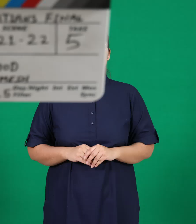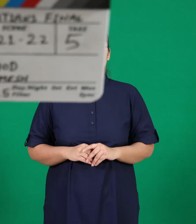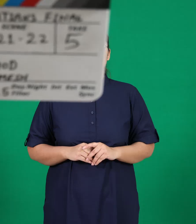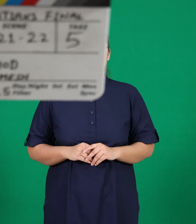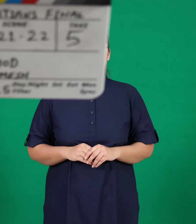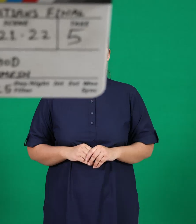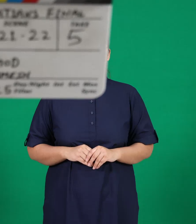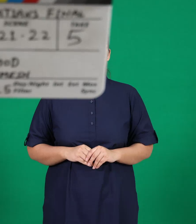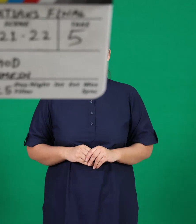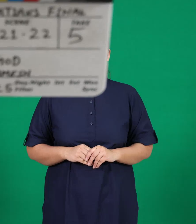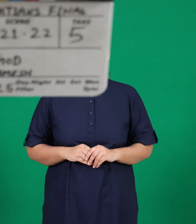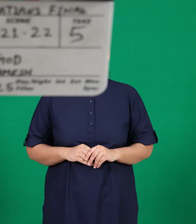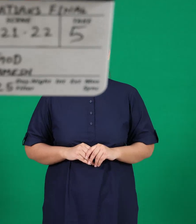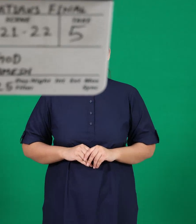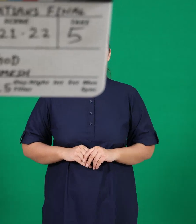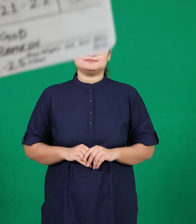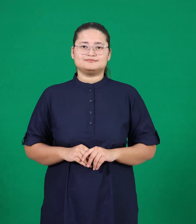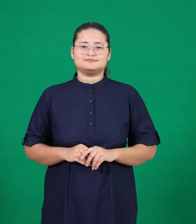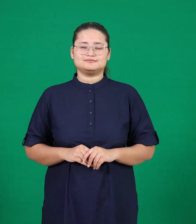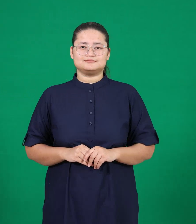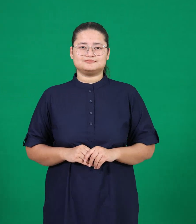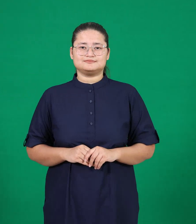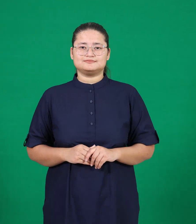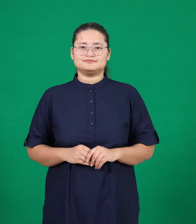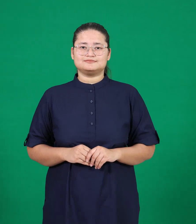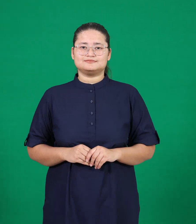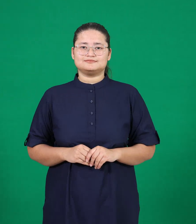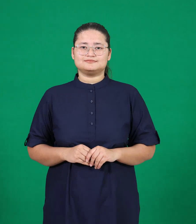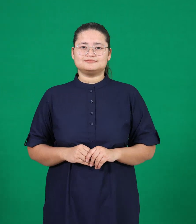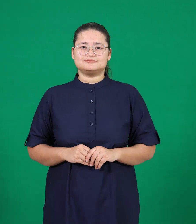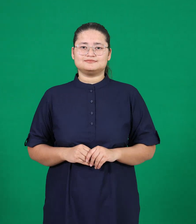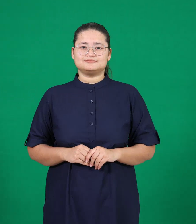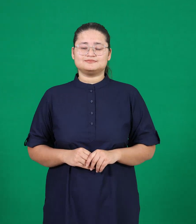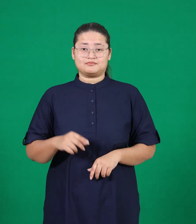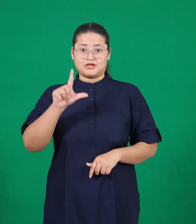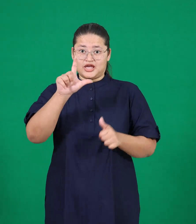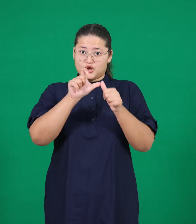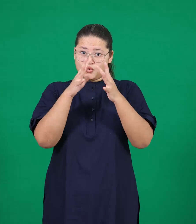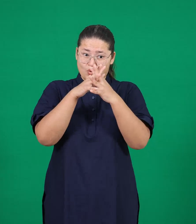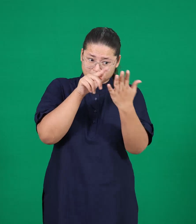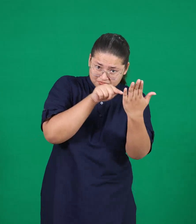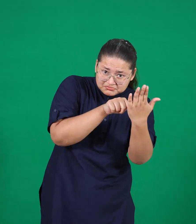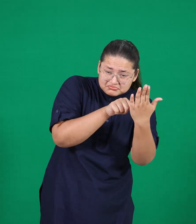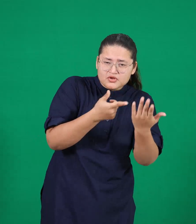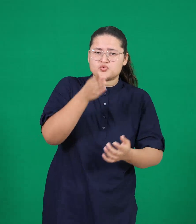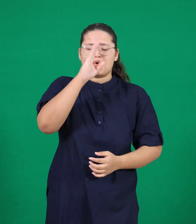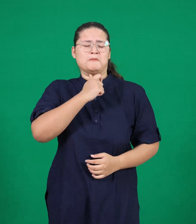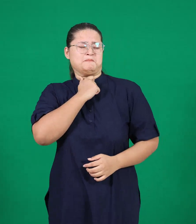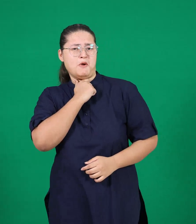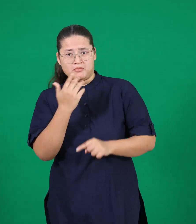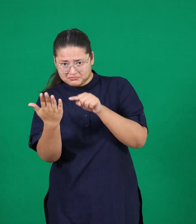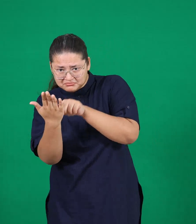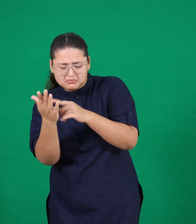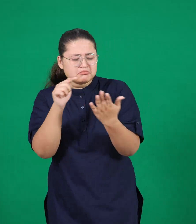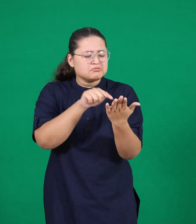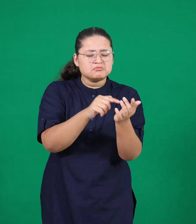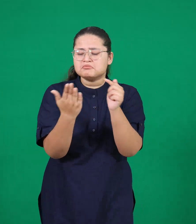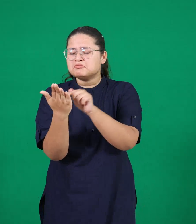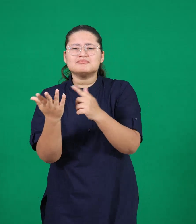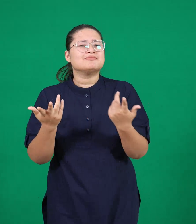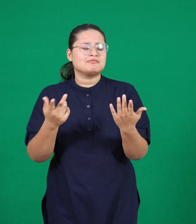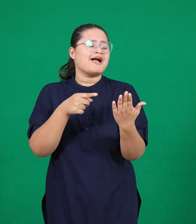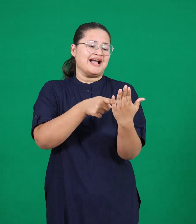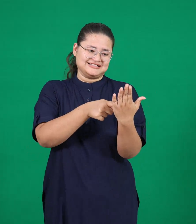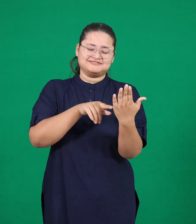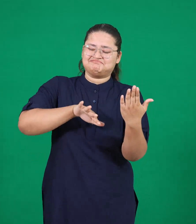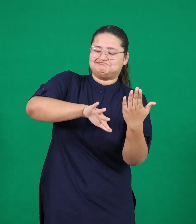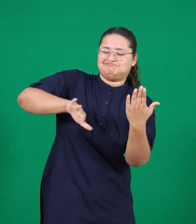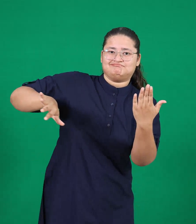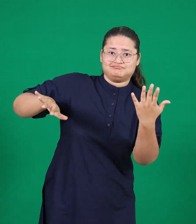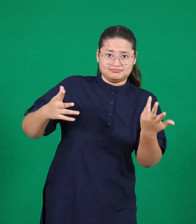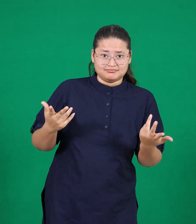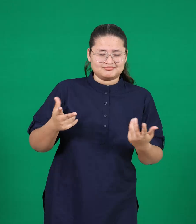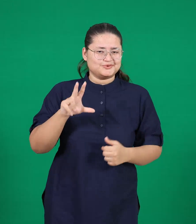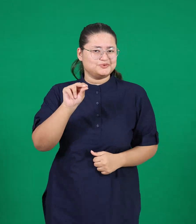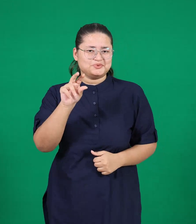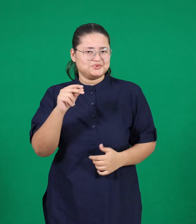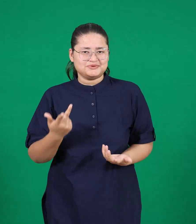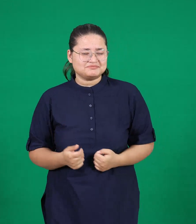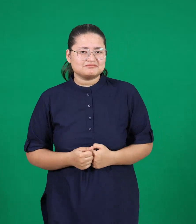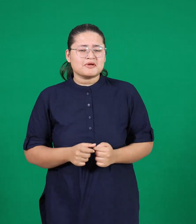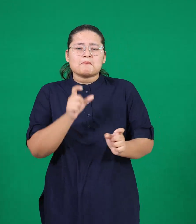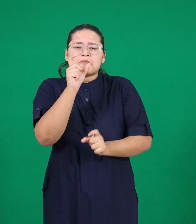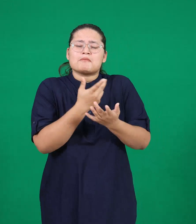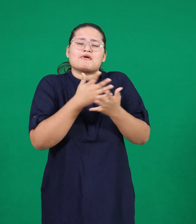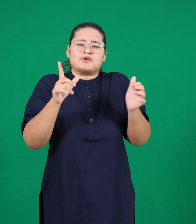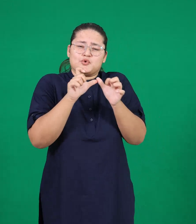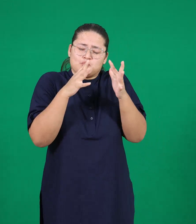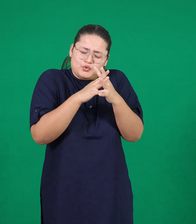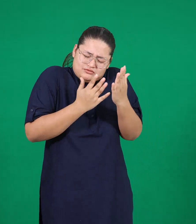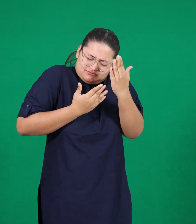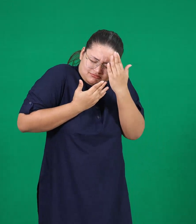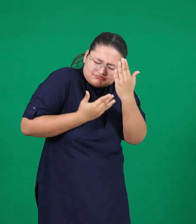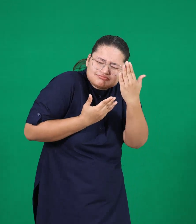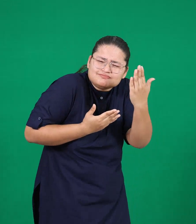Is the law, then, opposed to the promises of God? Certainly not!